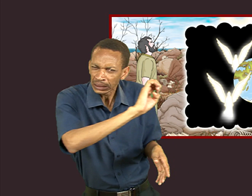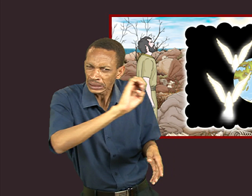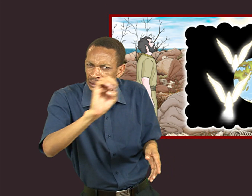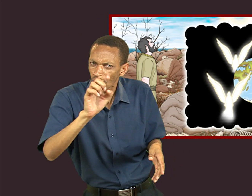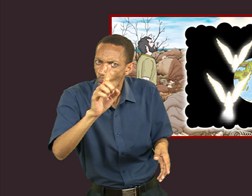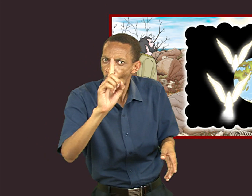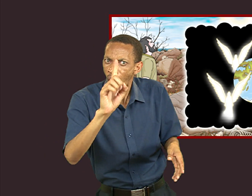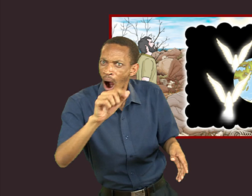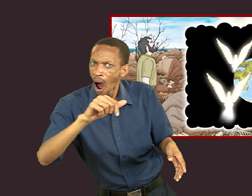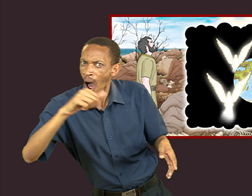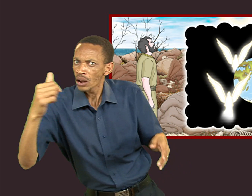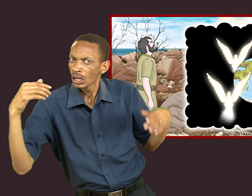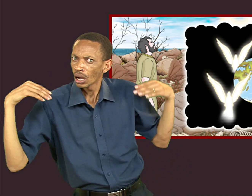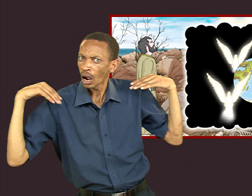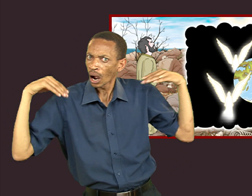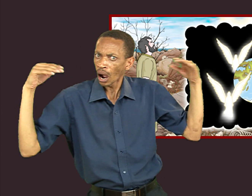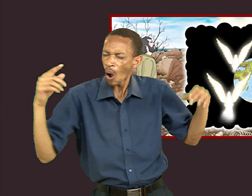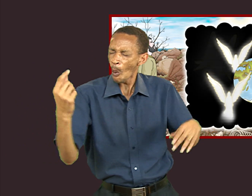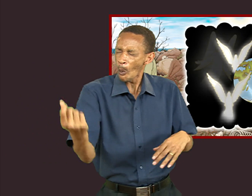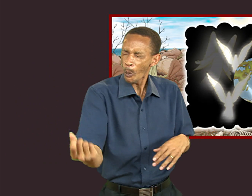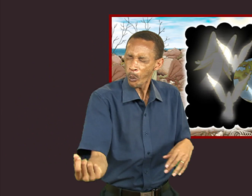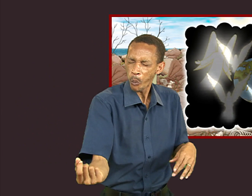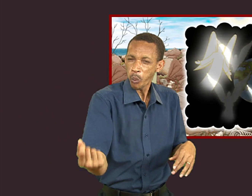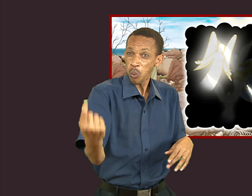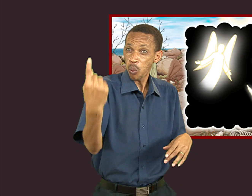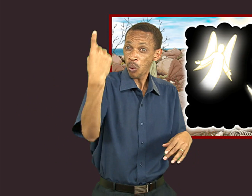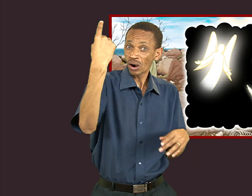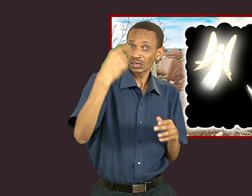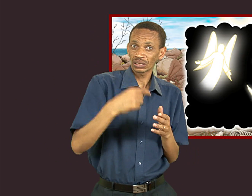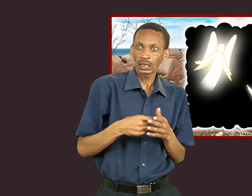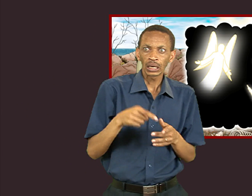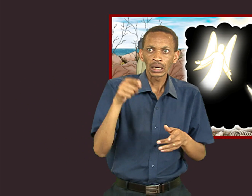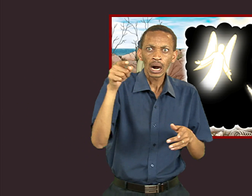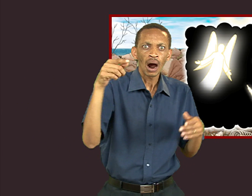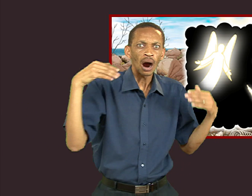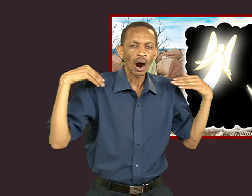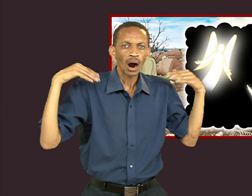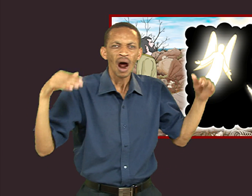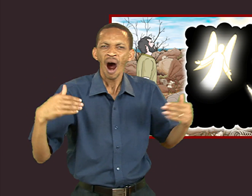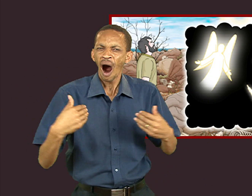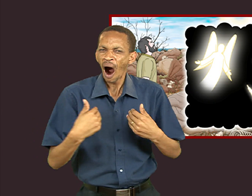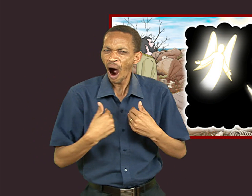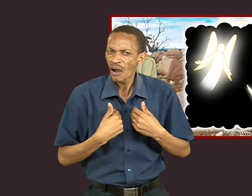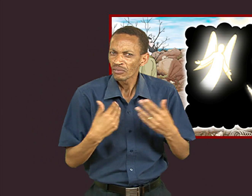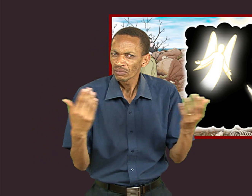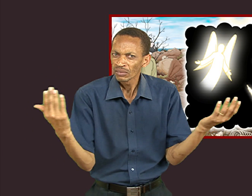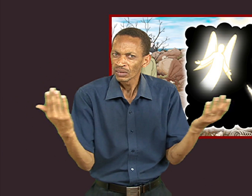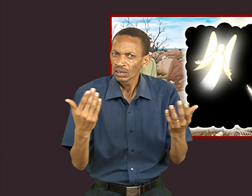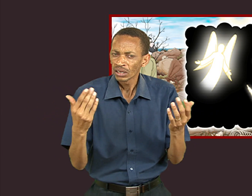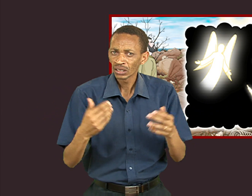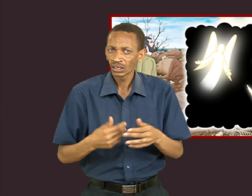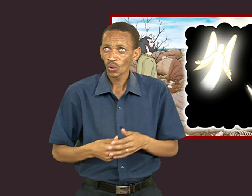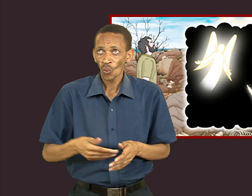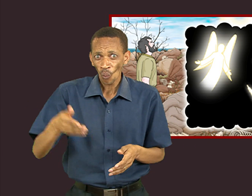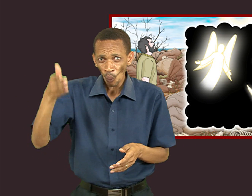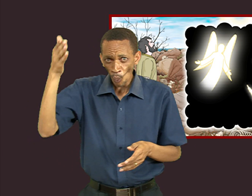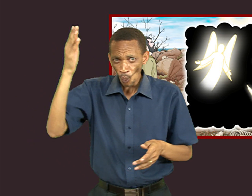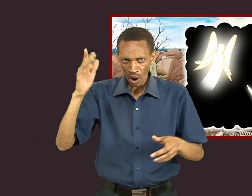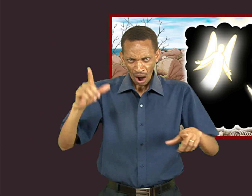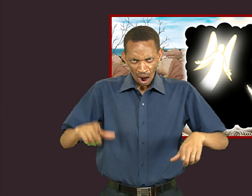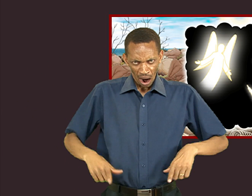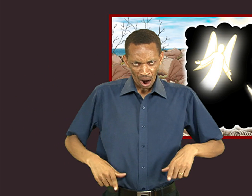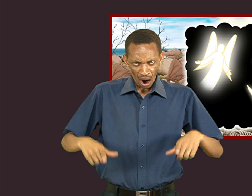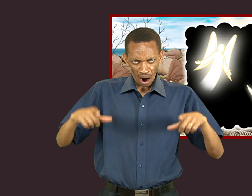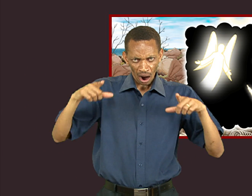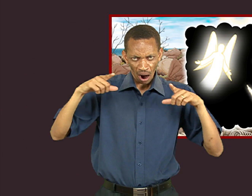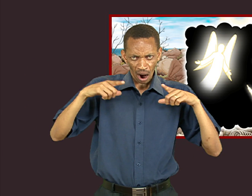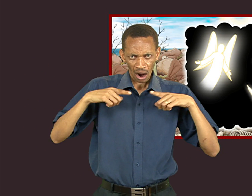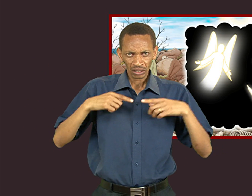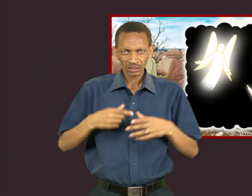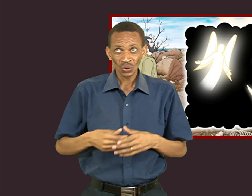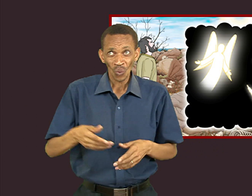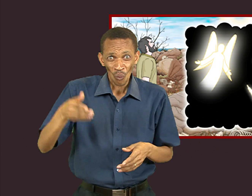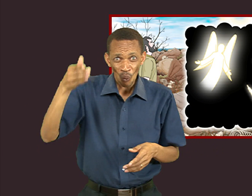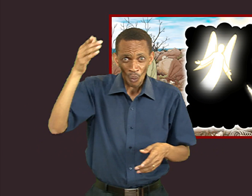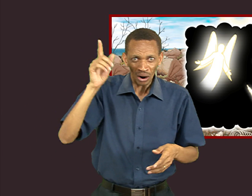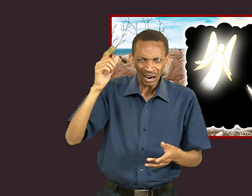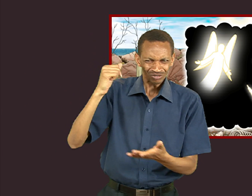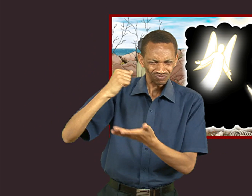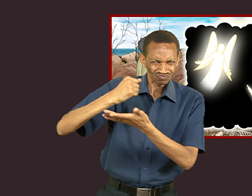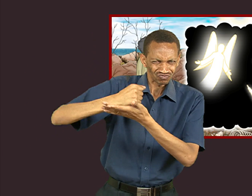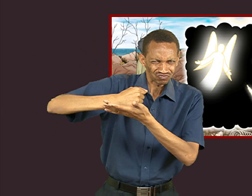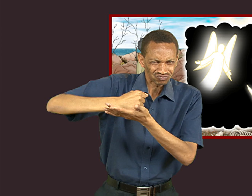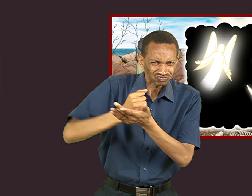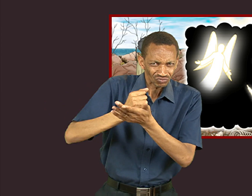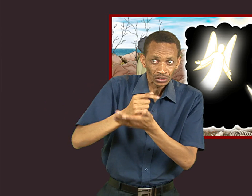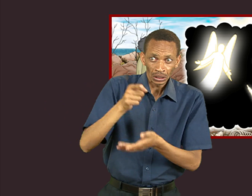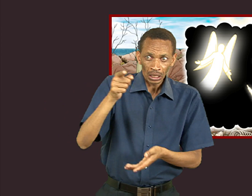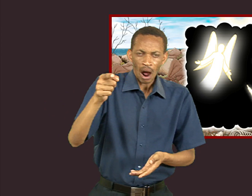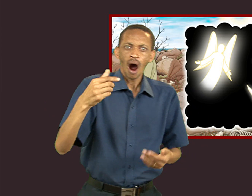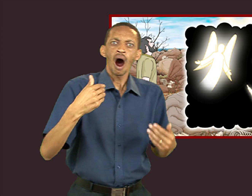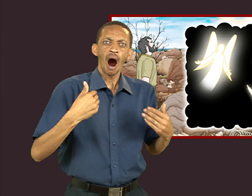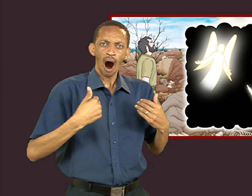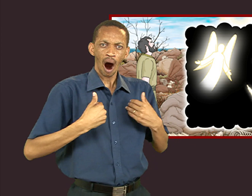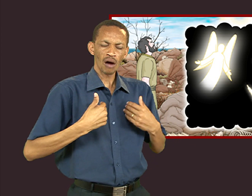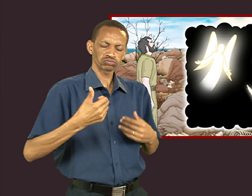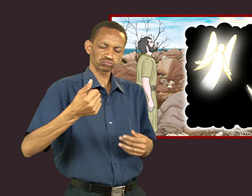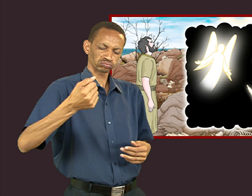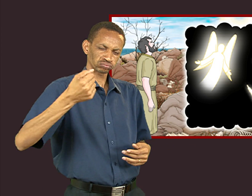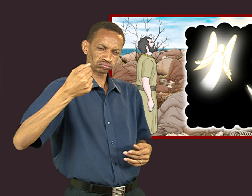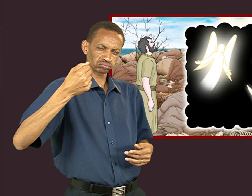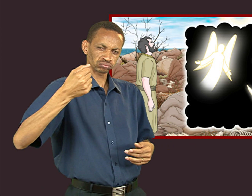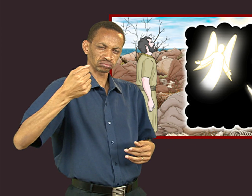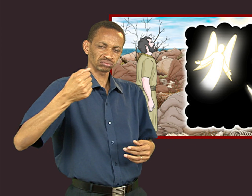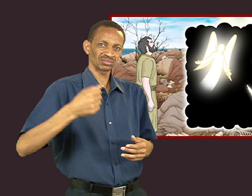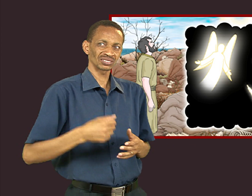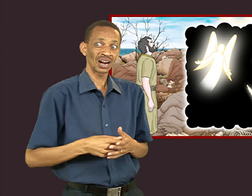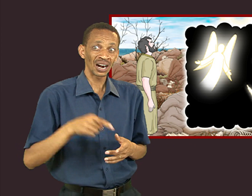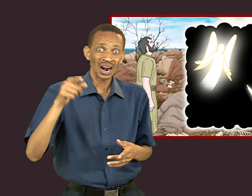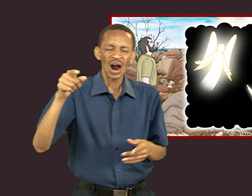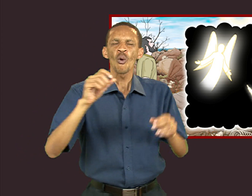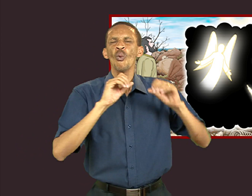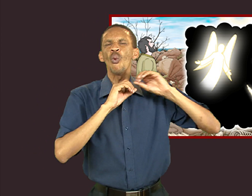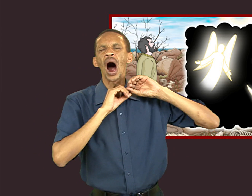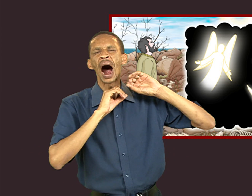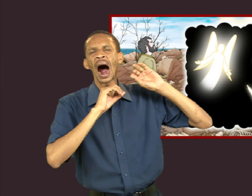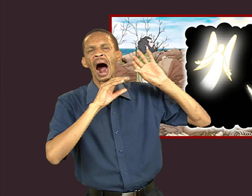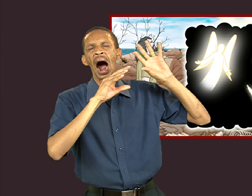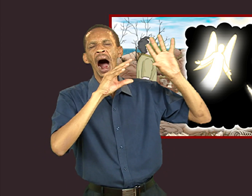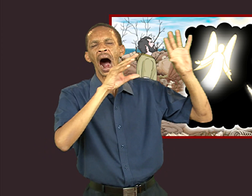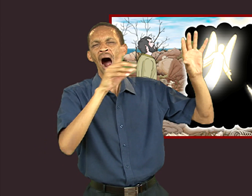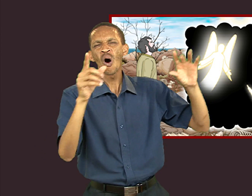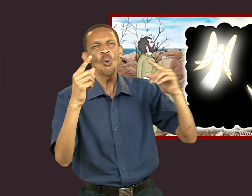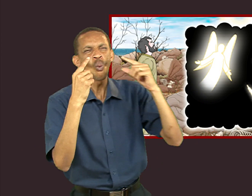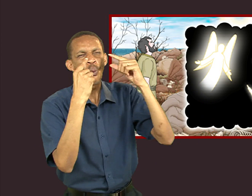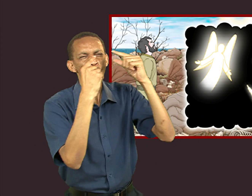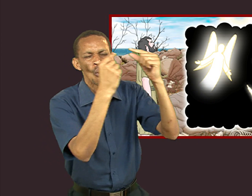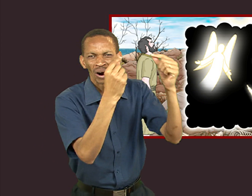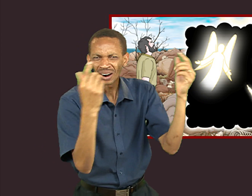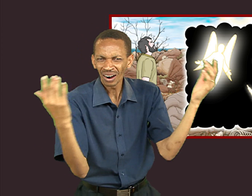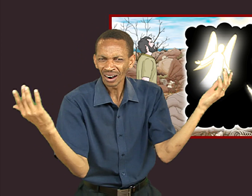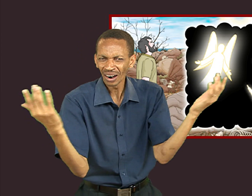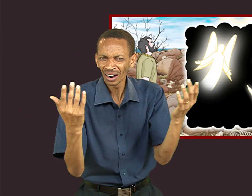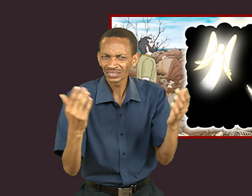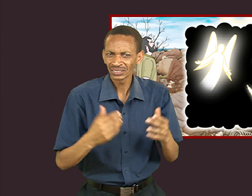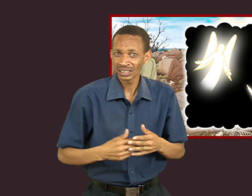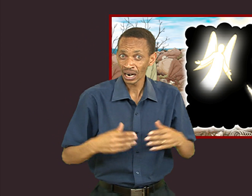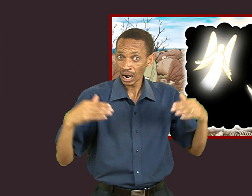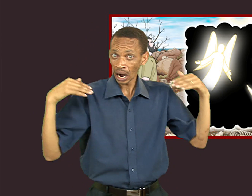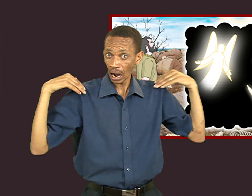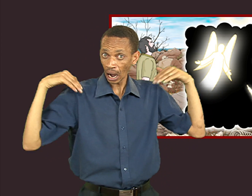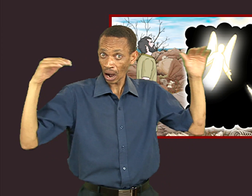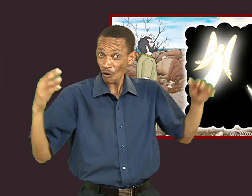And I saw another angel ascending from the east, with the seal of the living God.